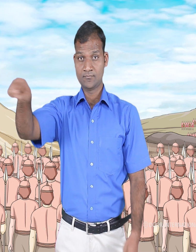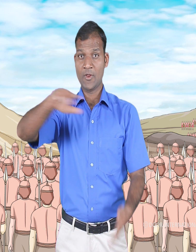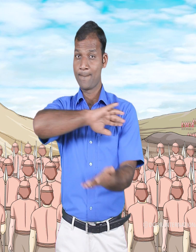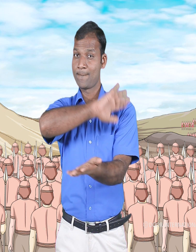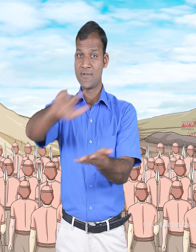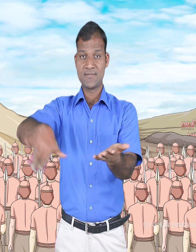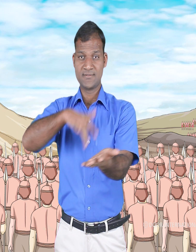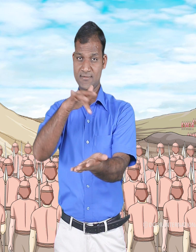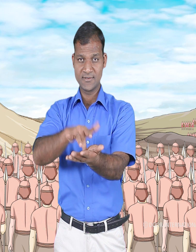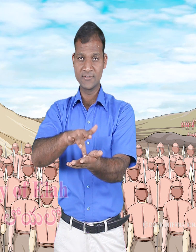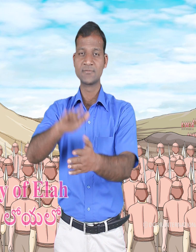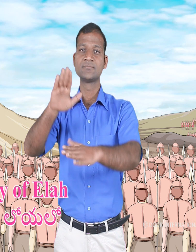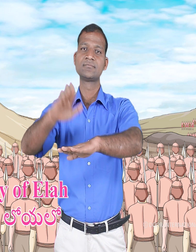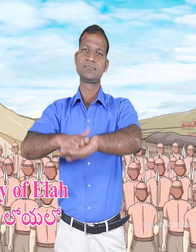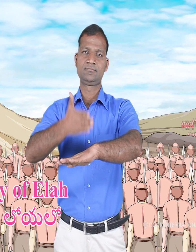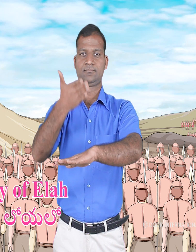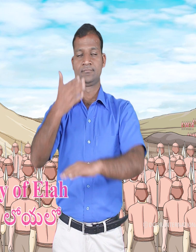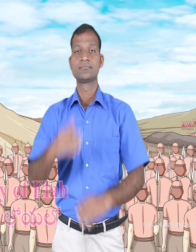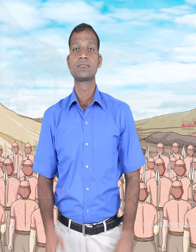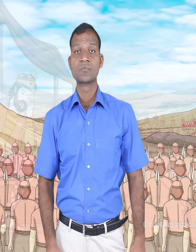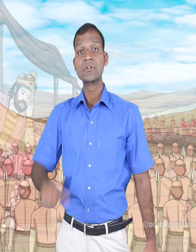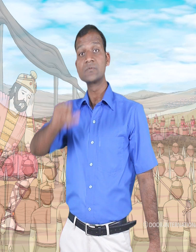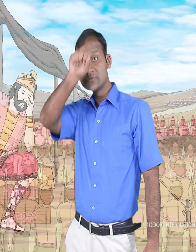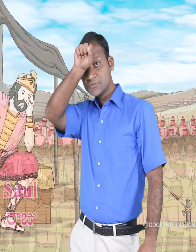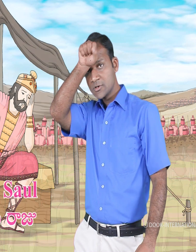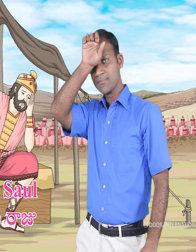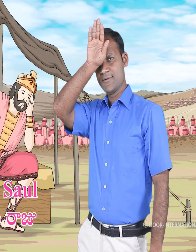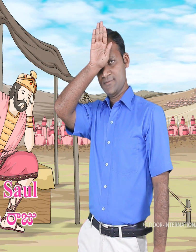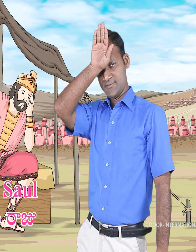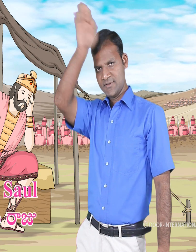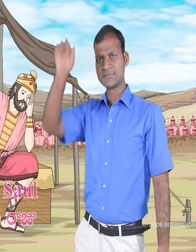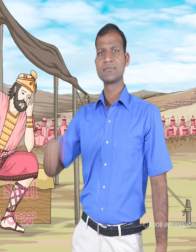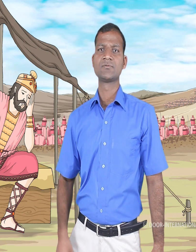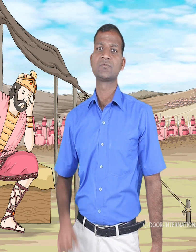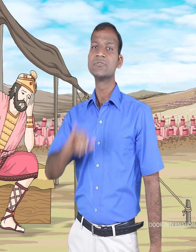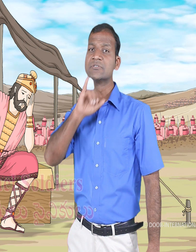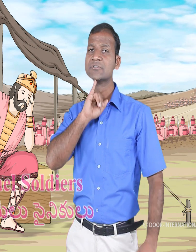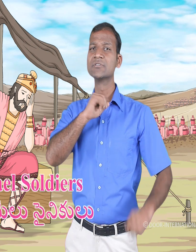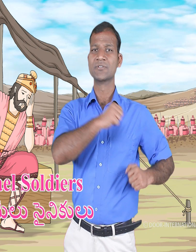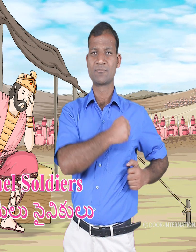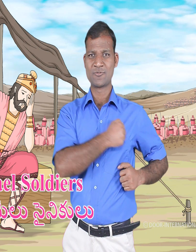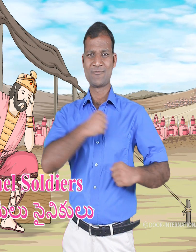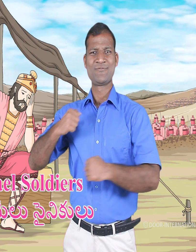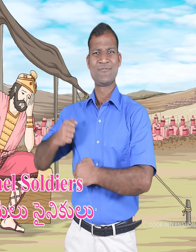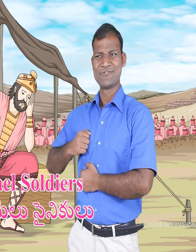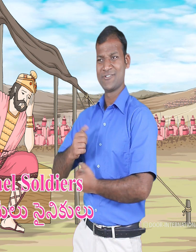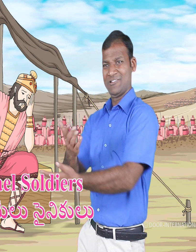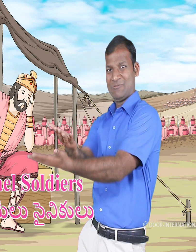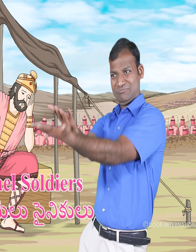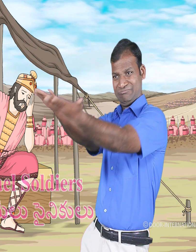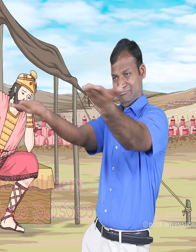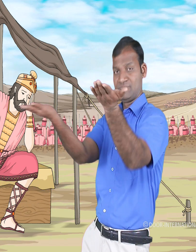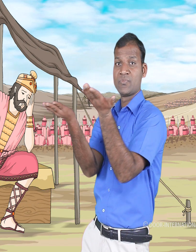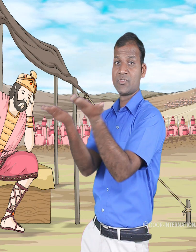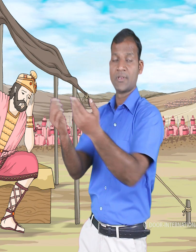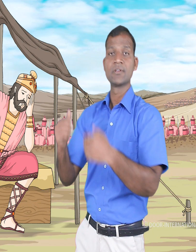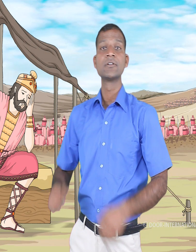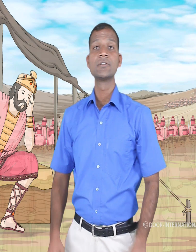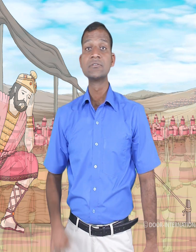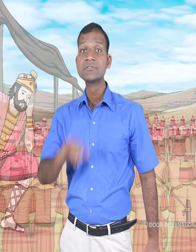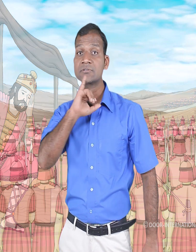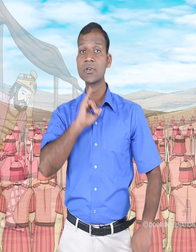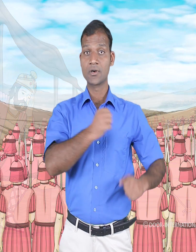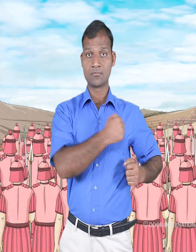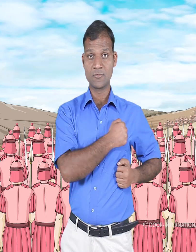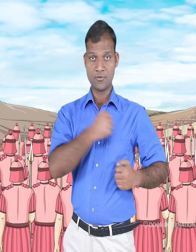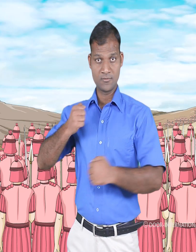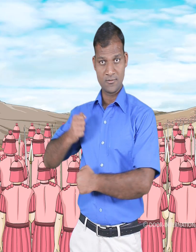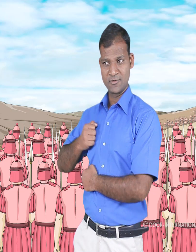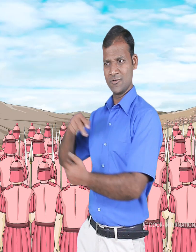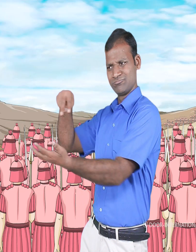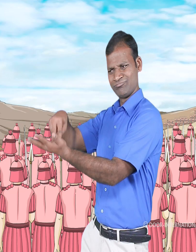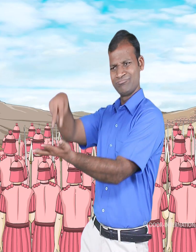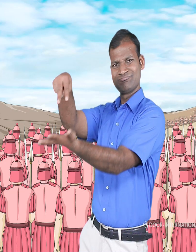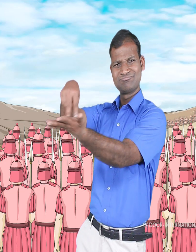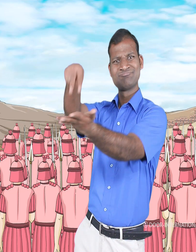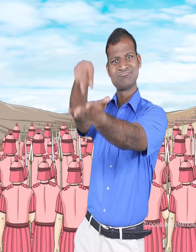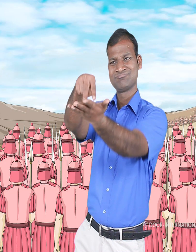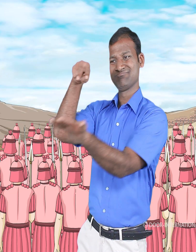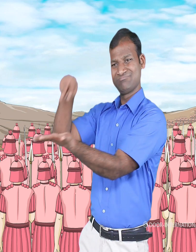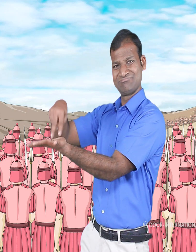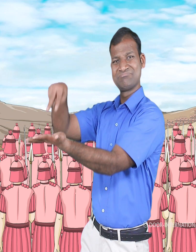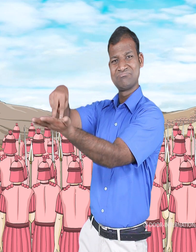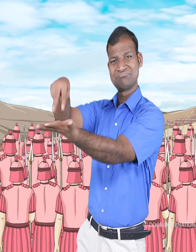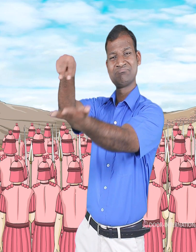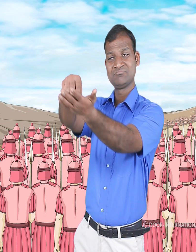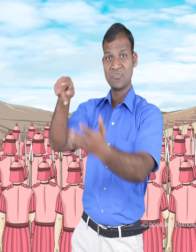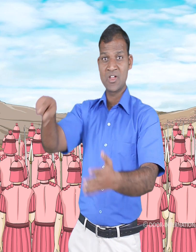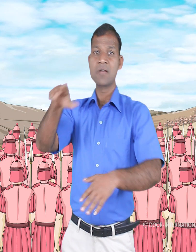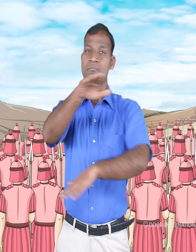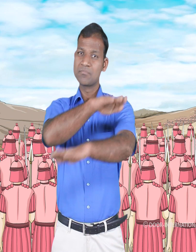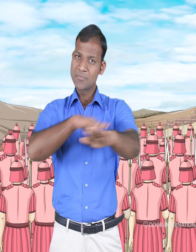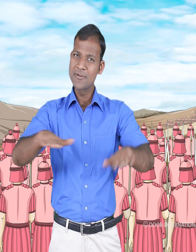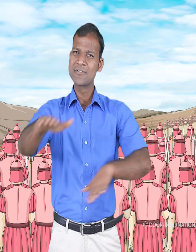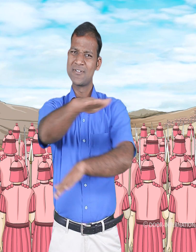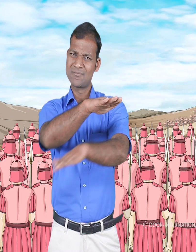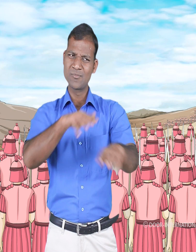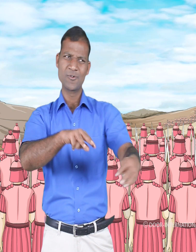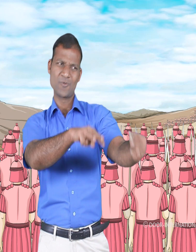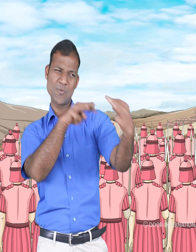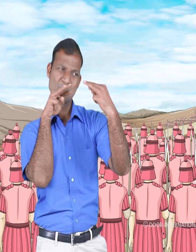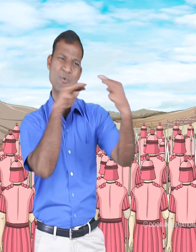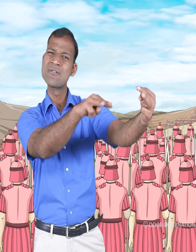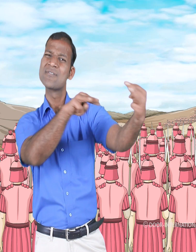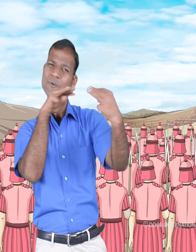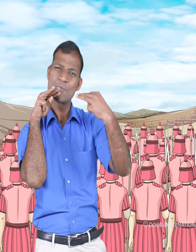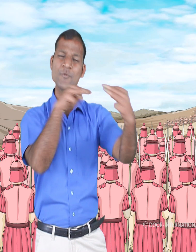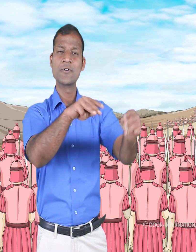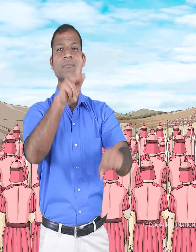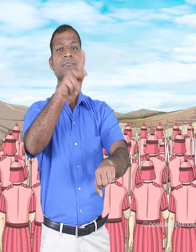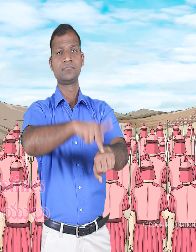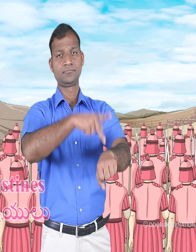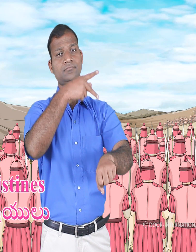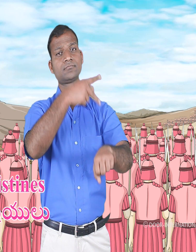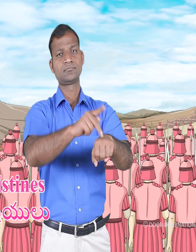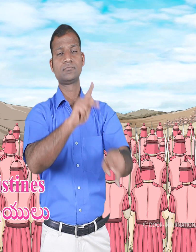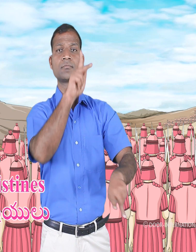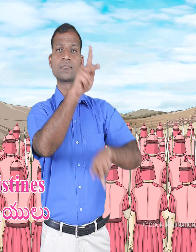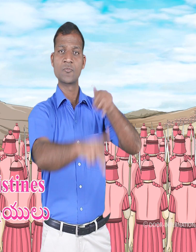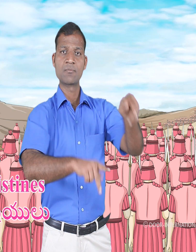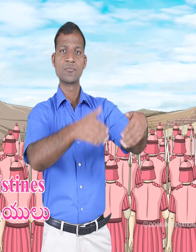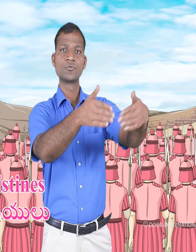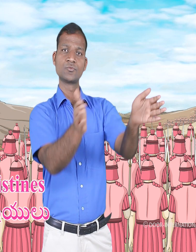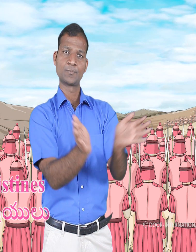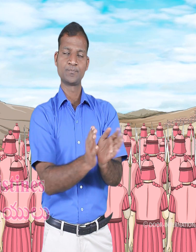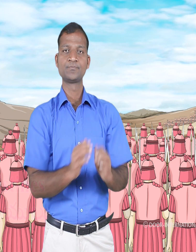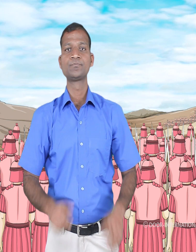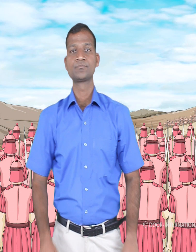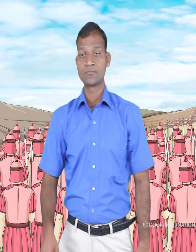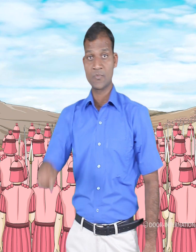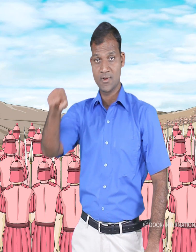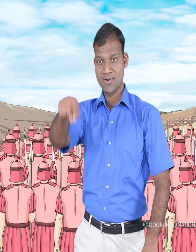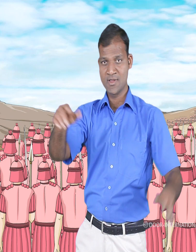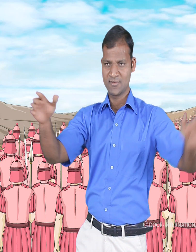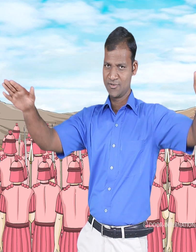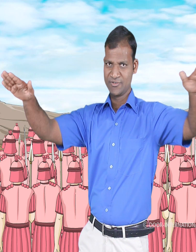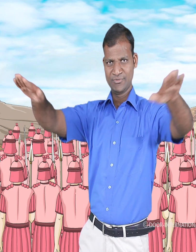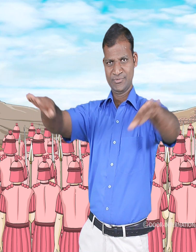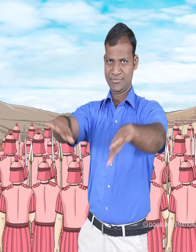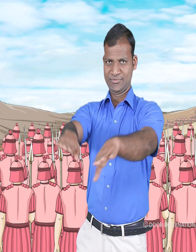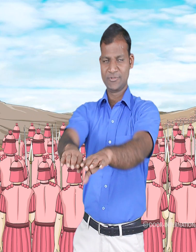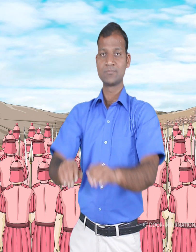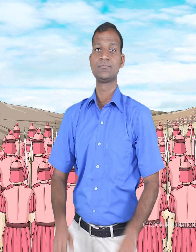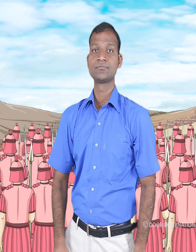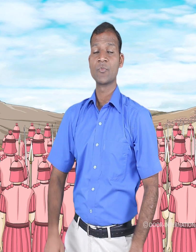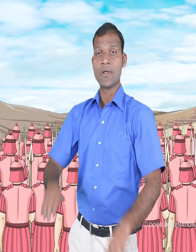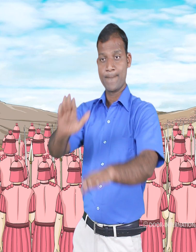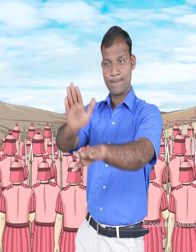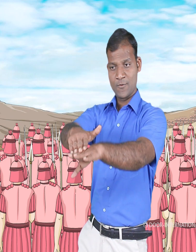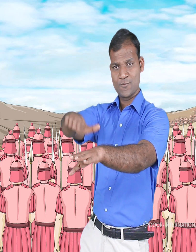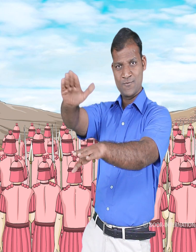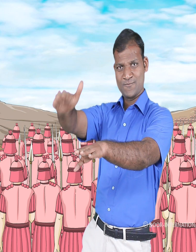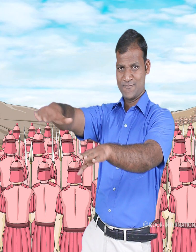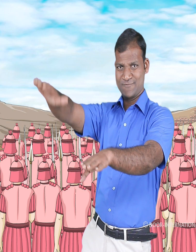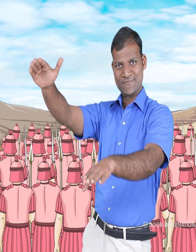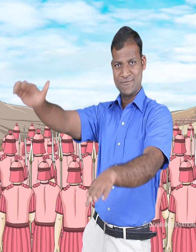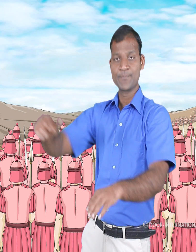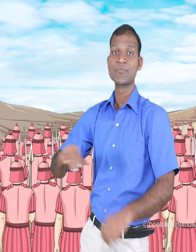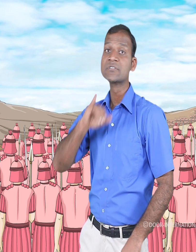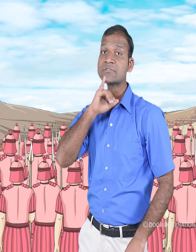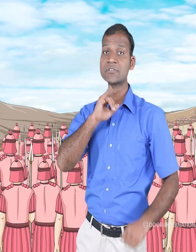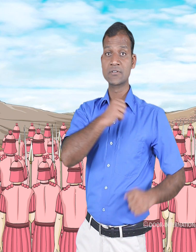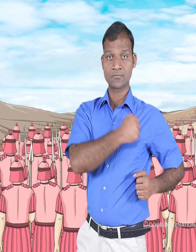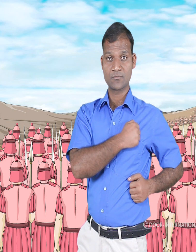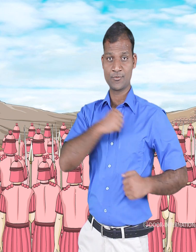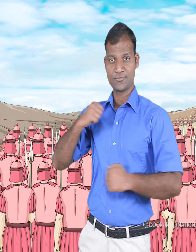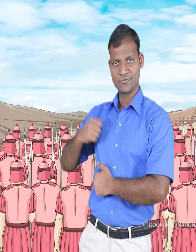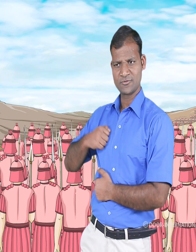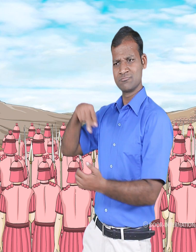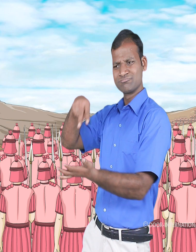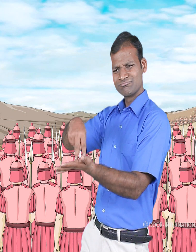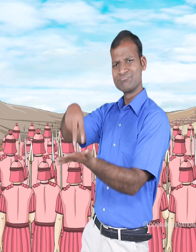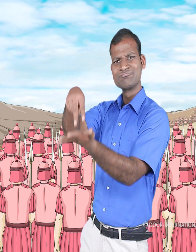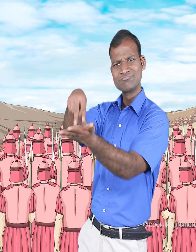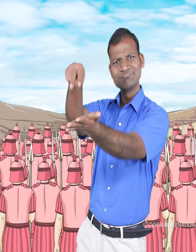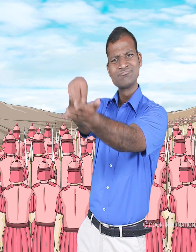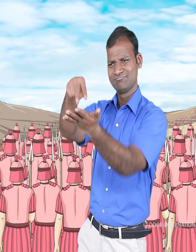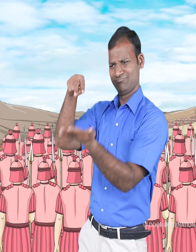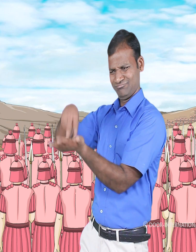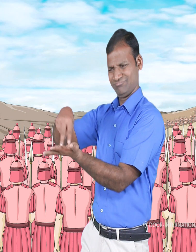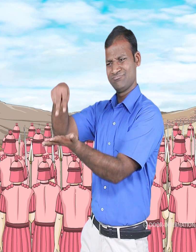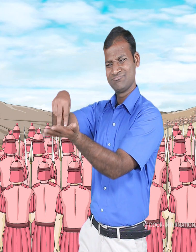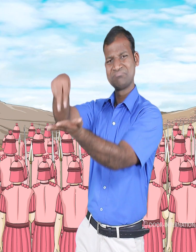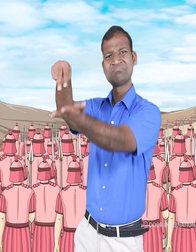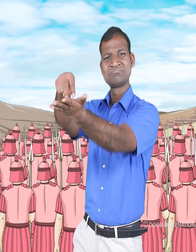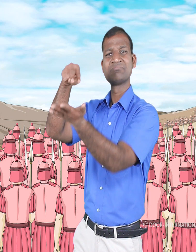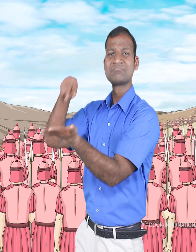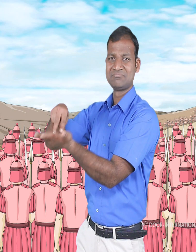Saul and the men of Israel assembled and camped in the Valley of Elah, arraying themselves for battle against the Philistines.